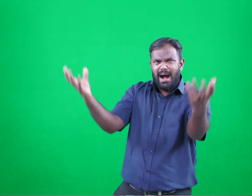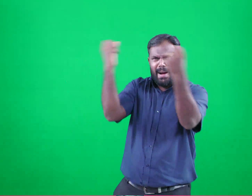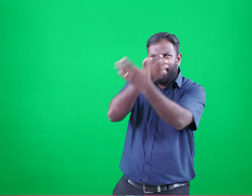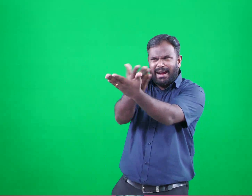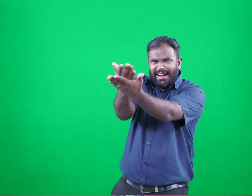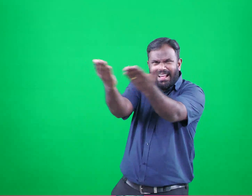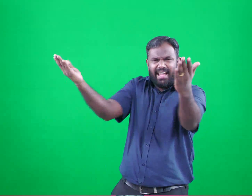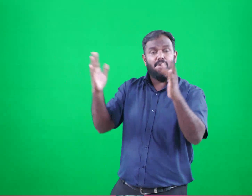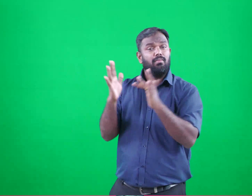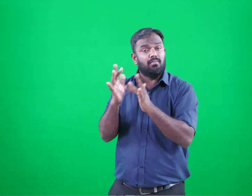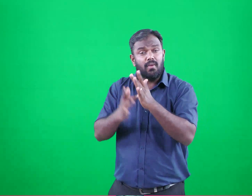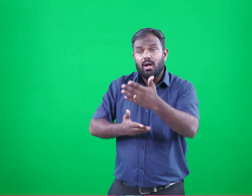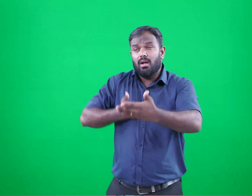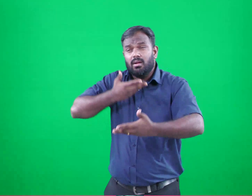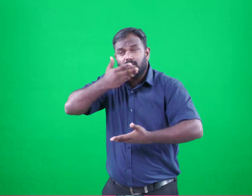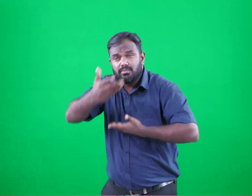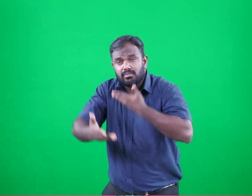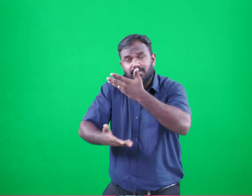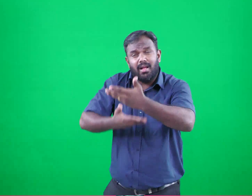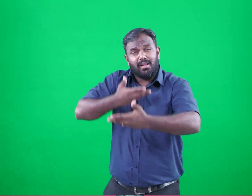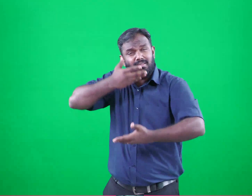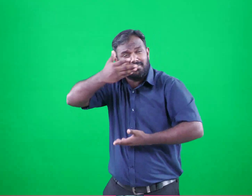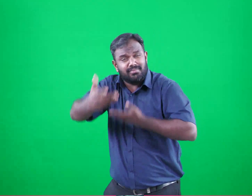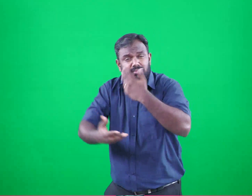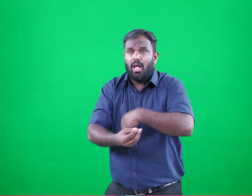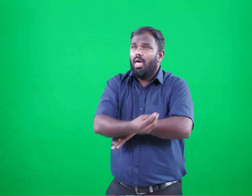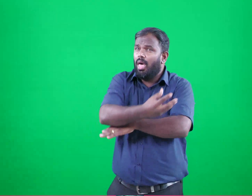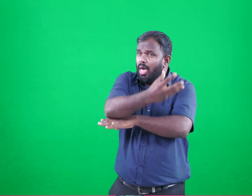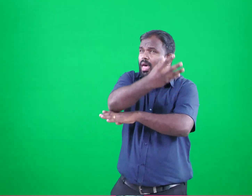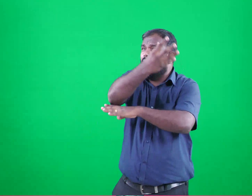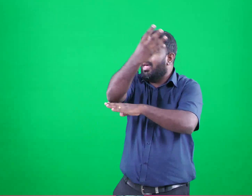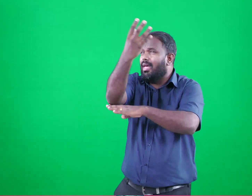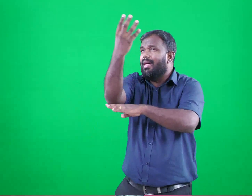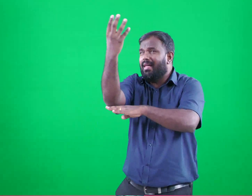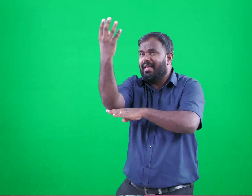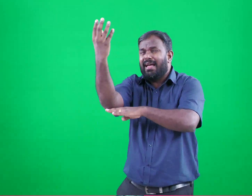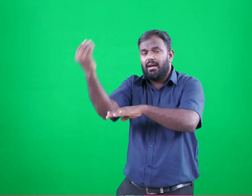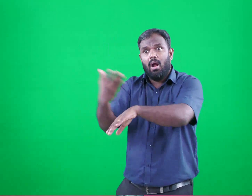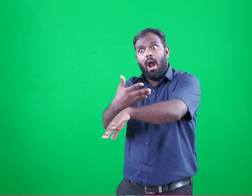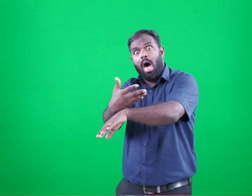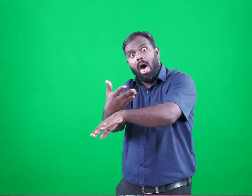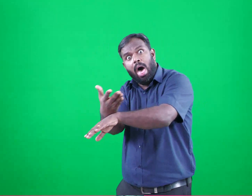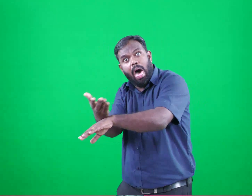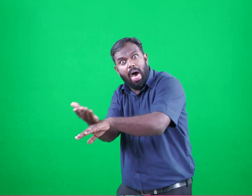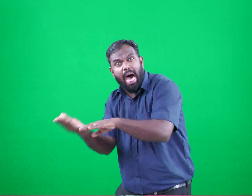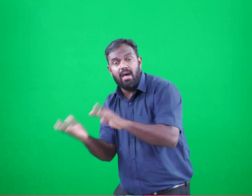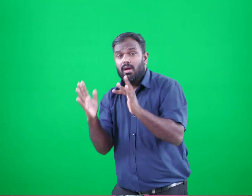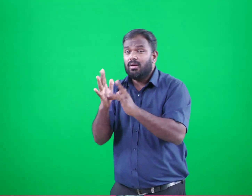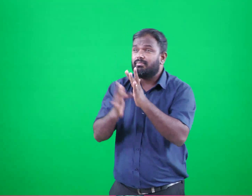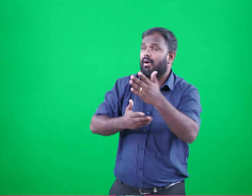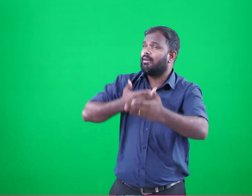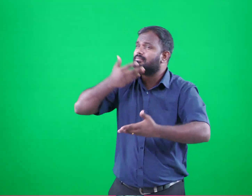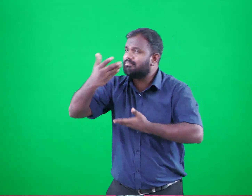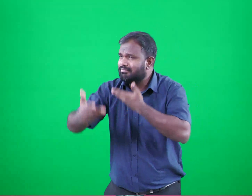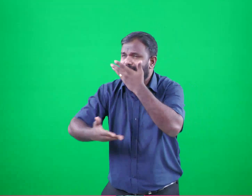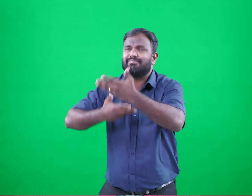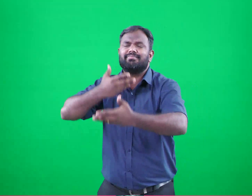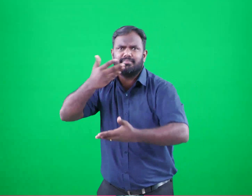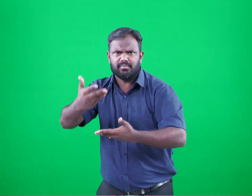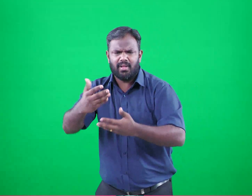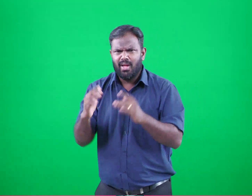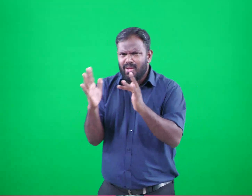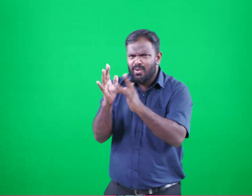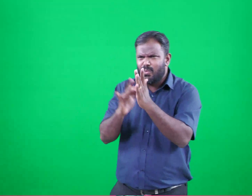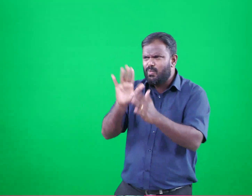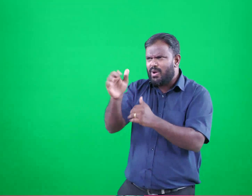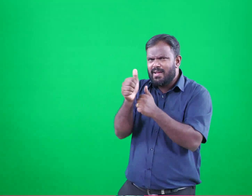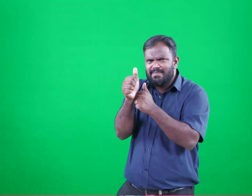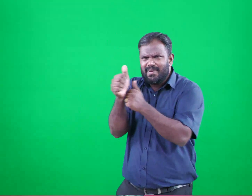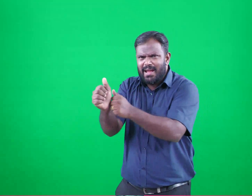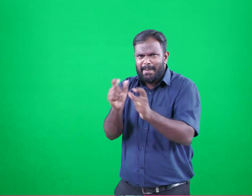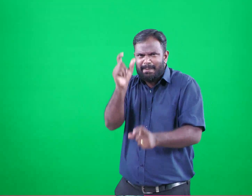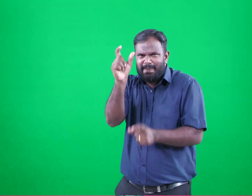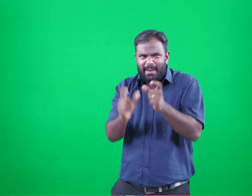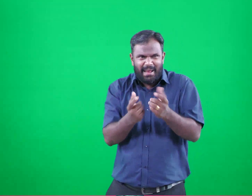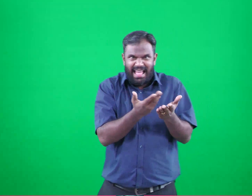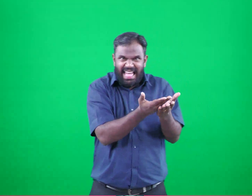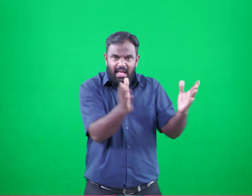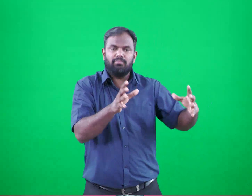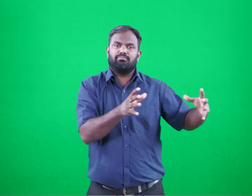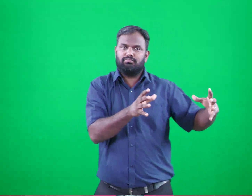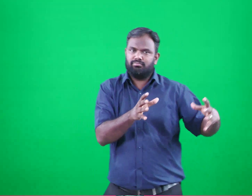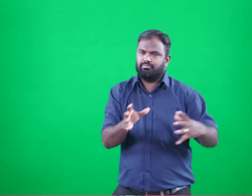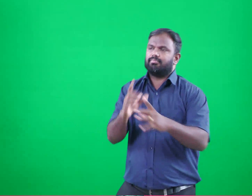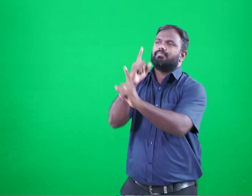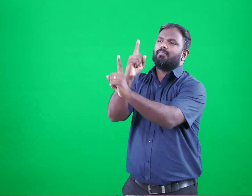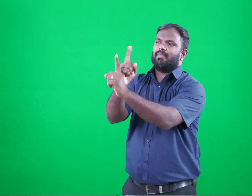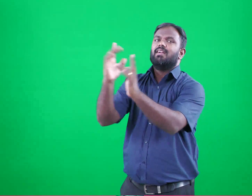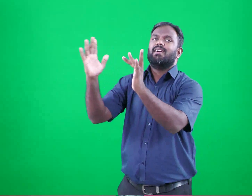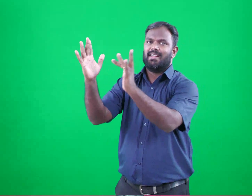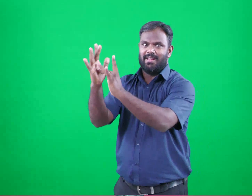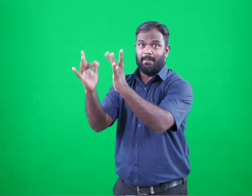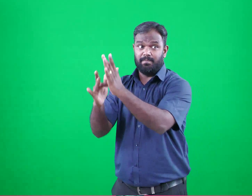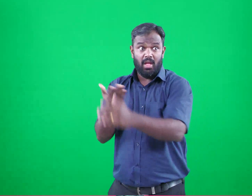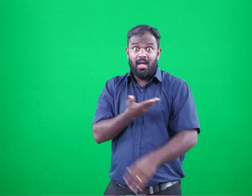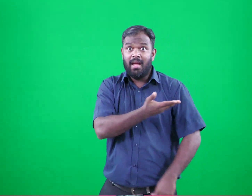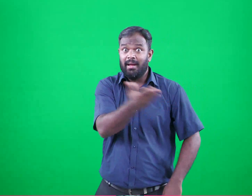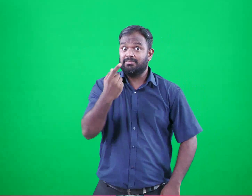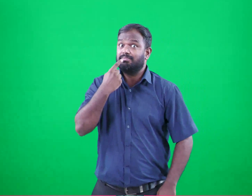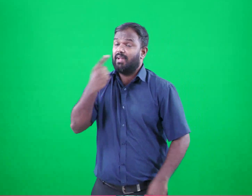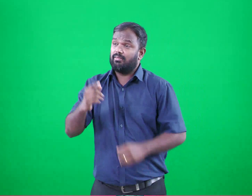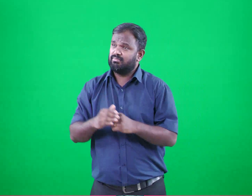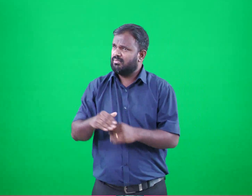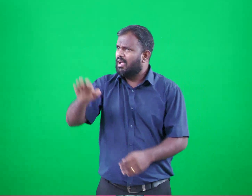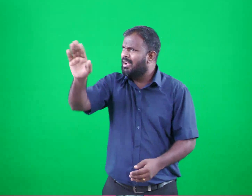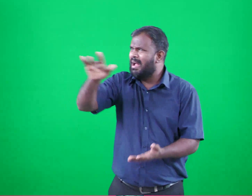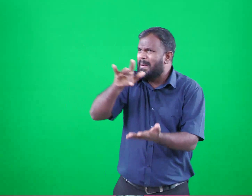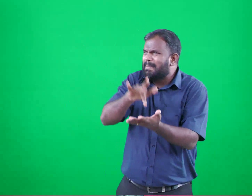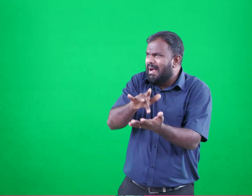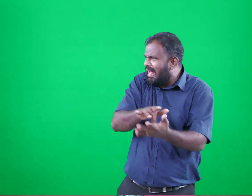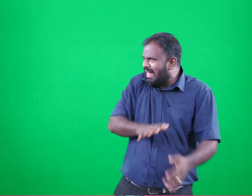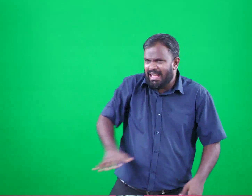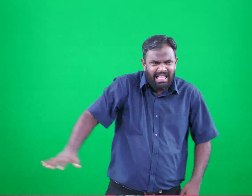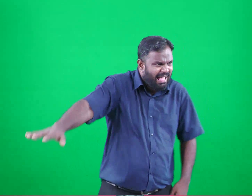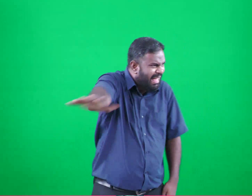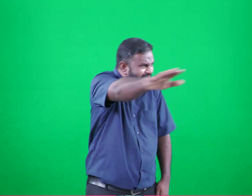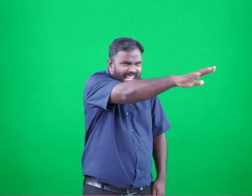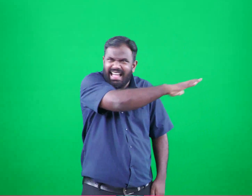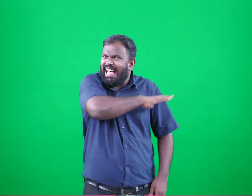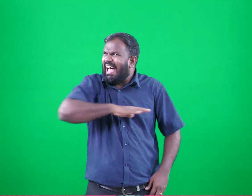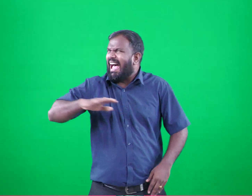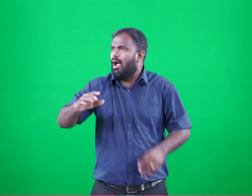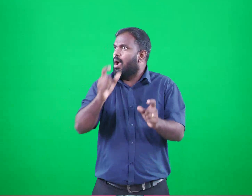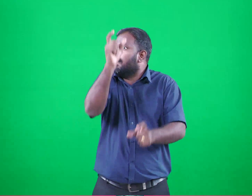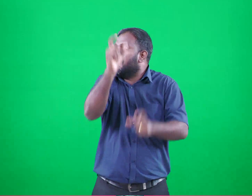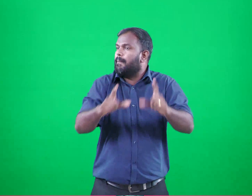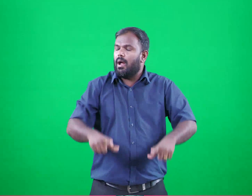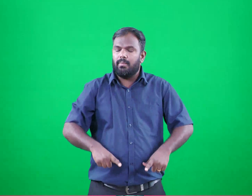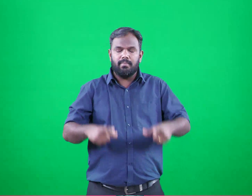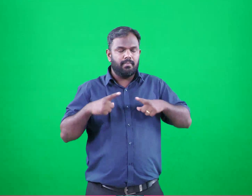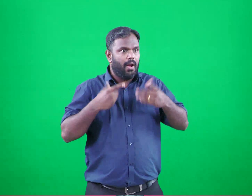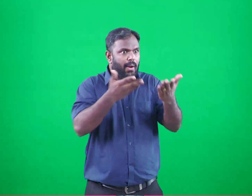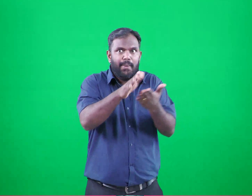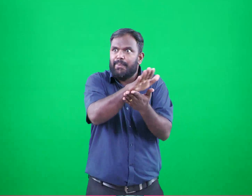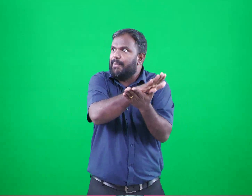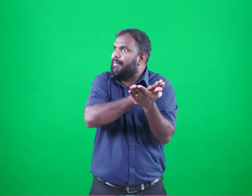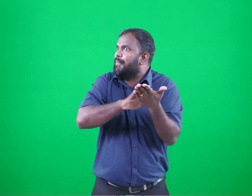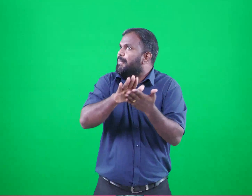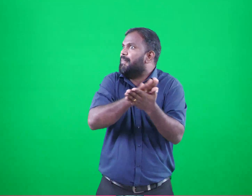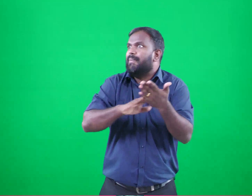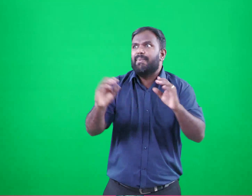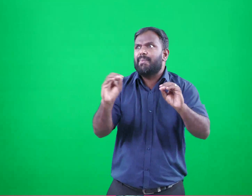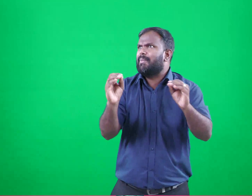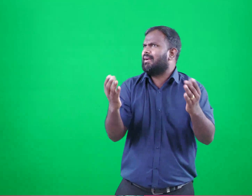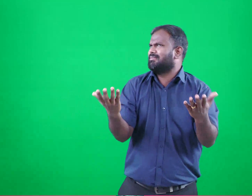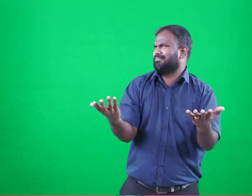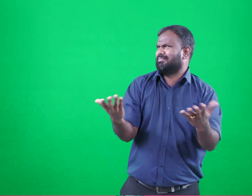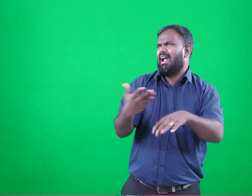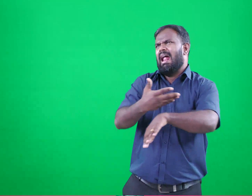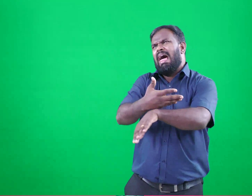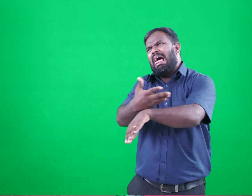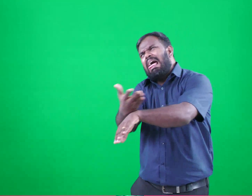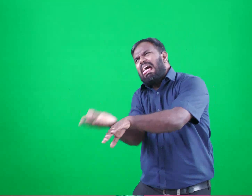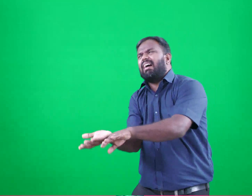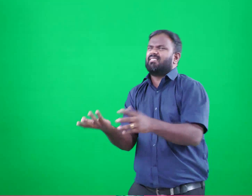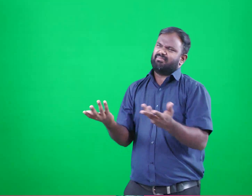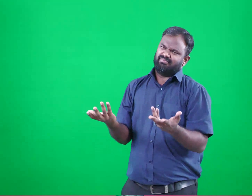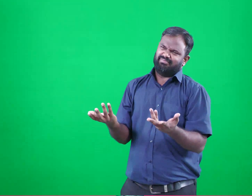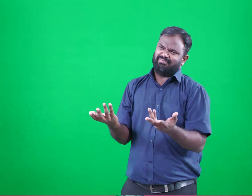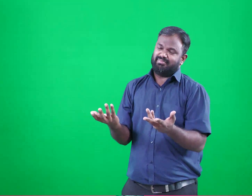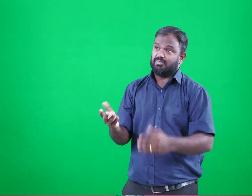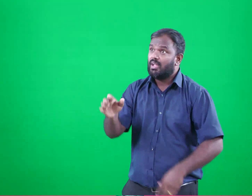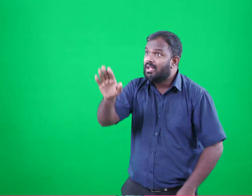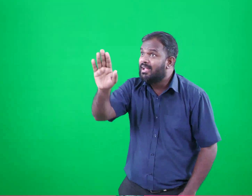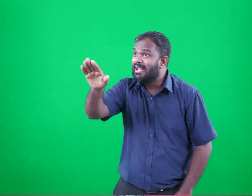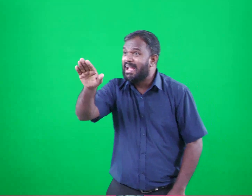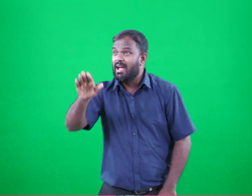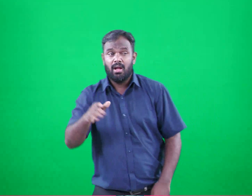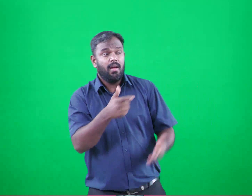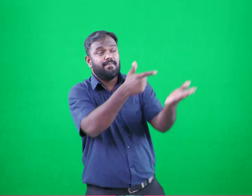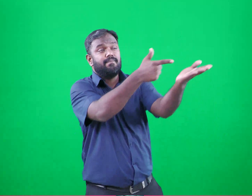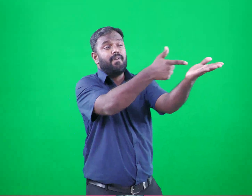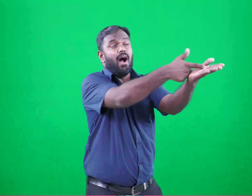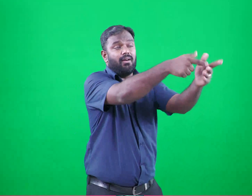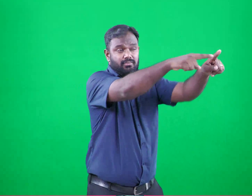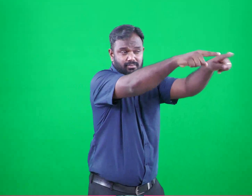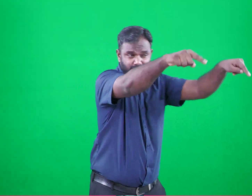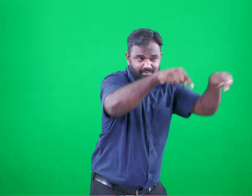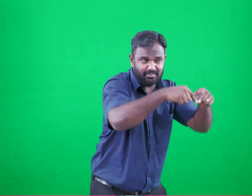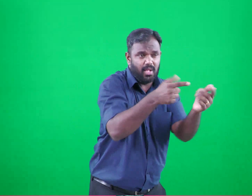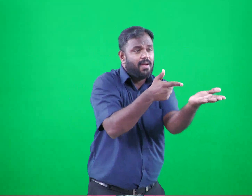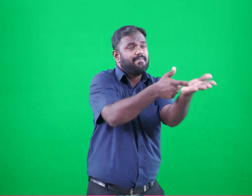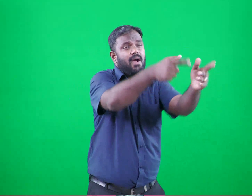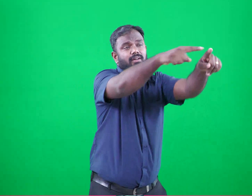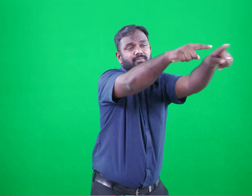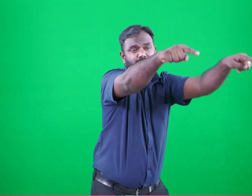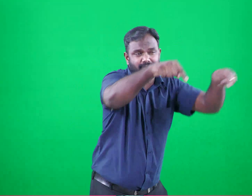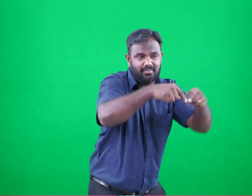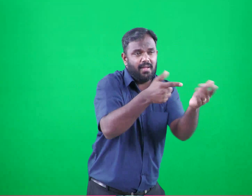So the disciples came to Jesus and said, "This is a desolate place, and the hour is already late.